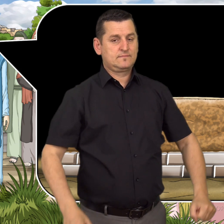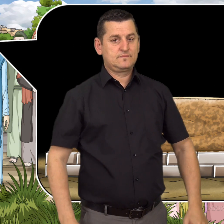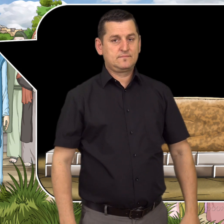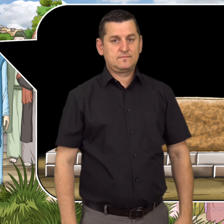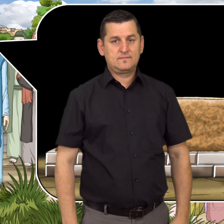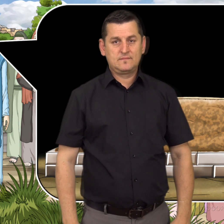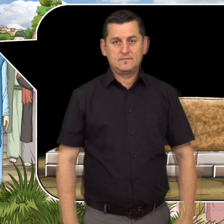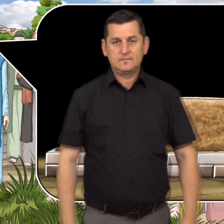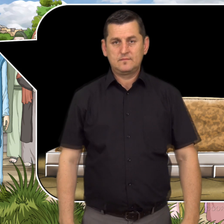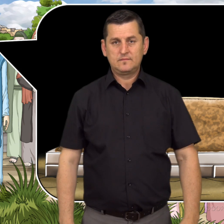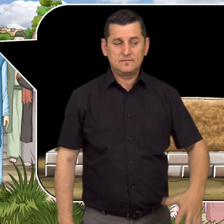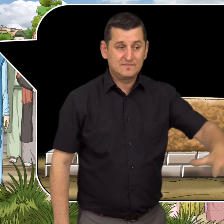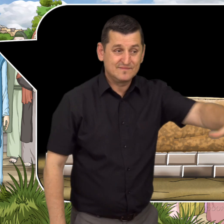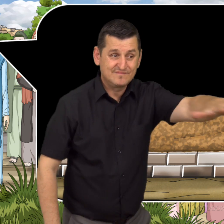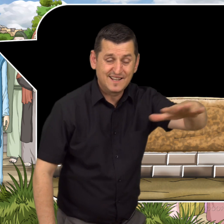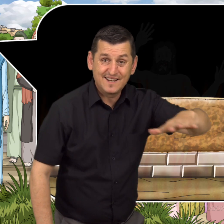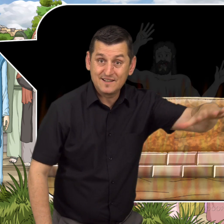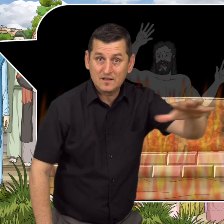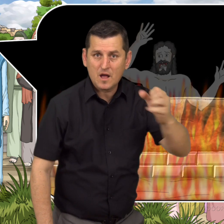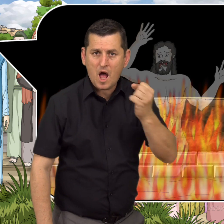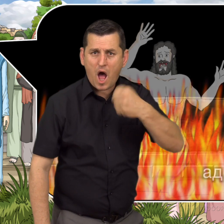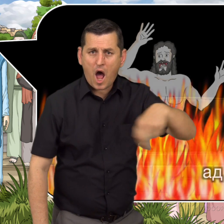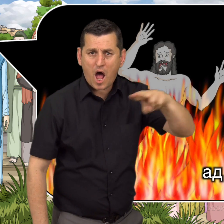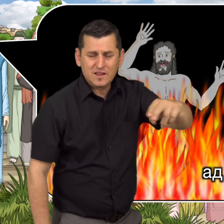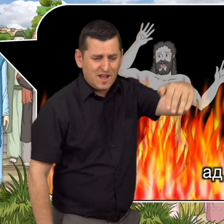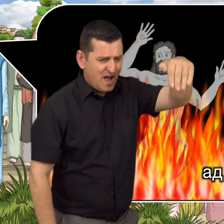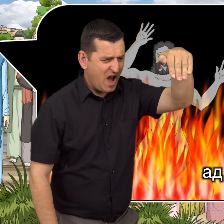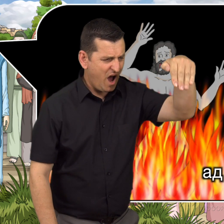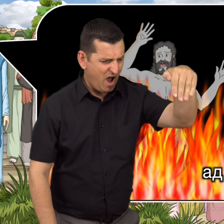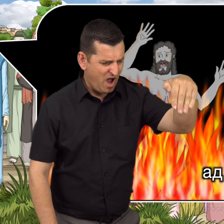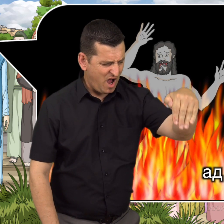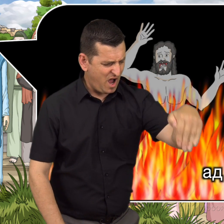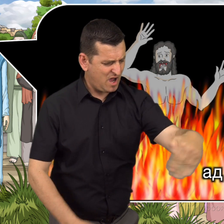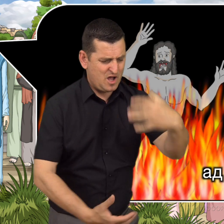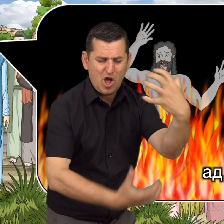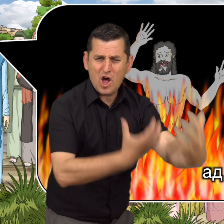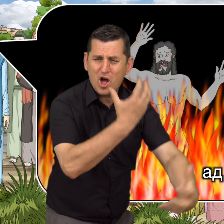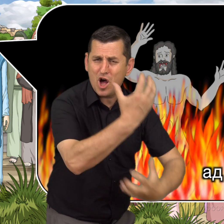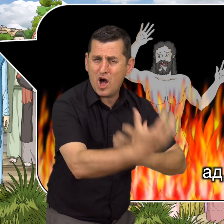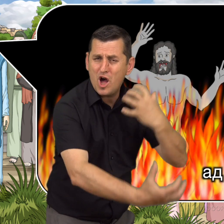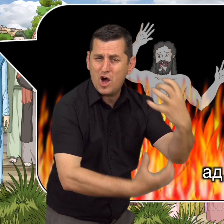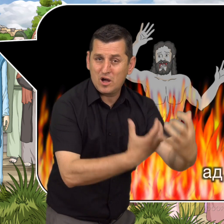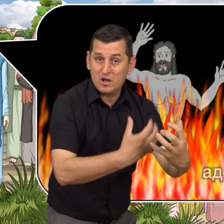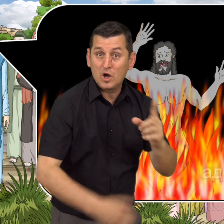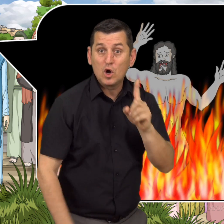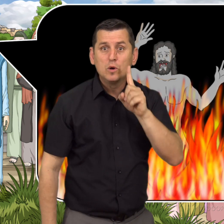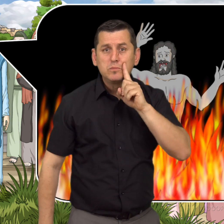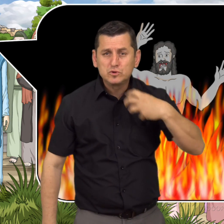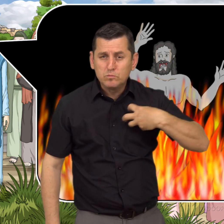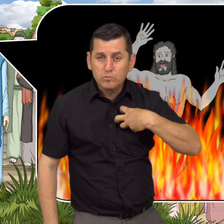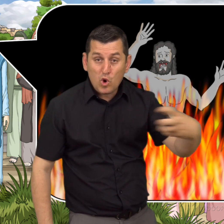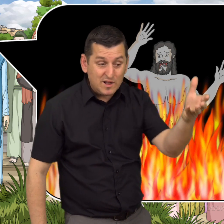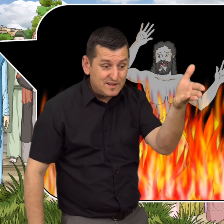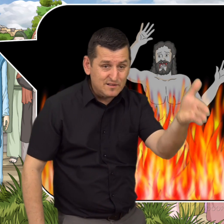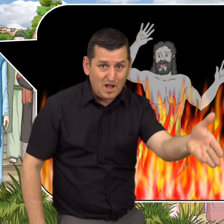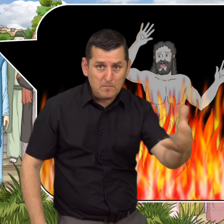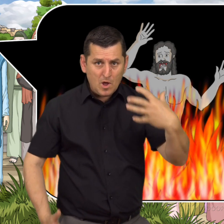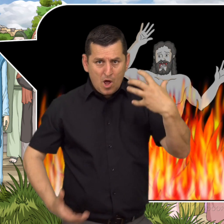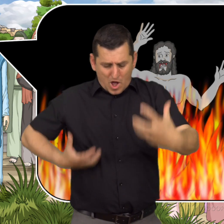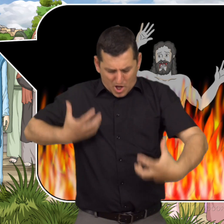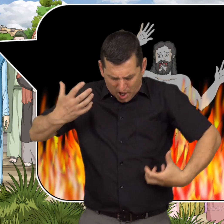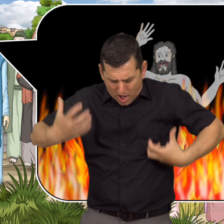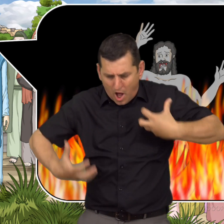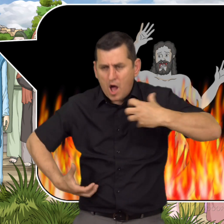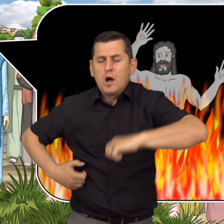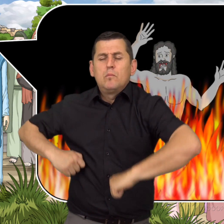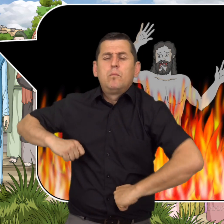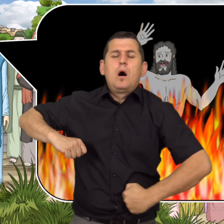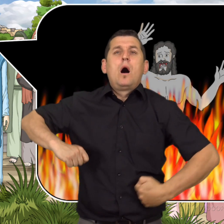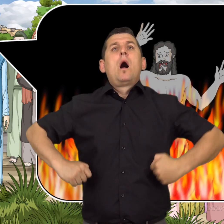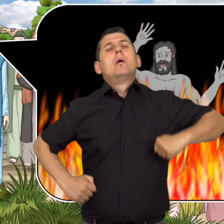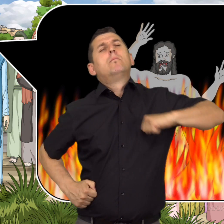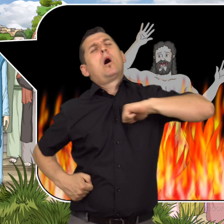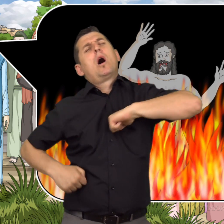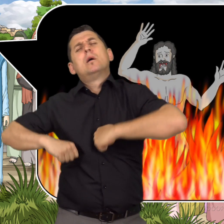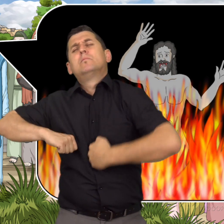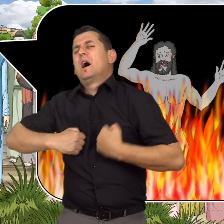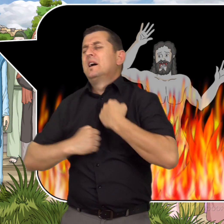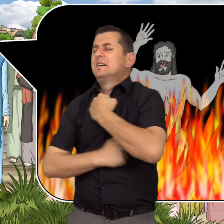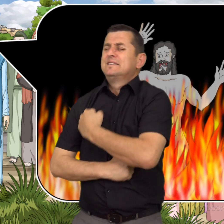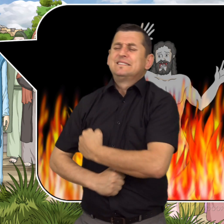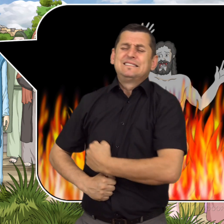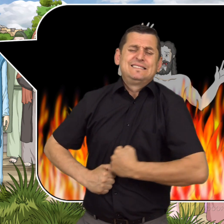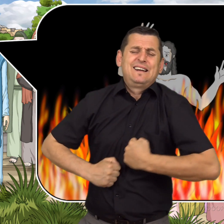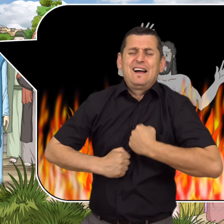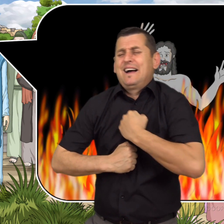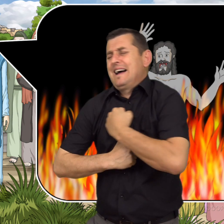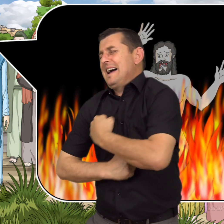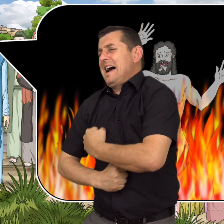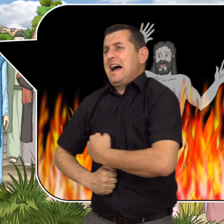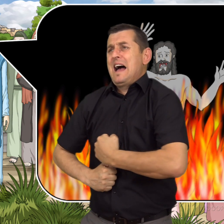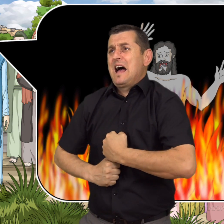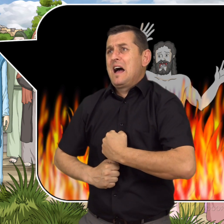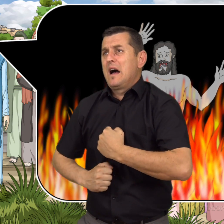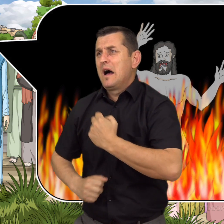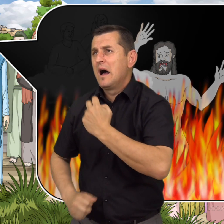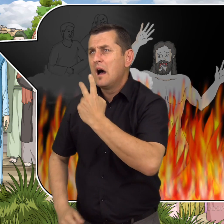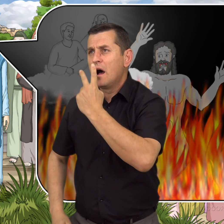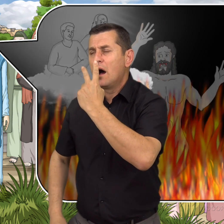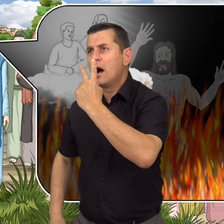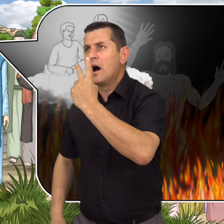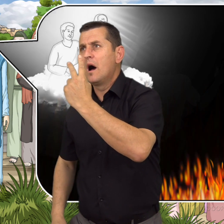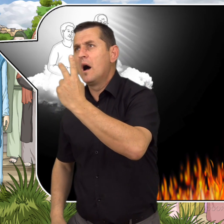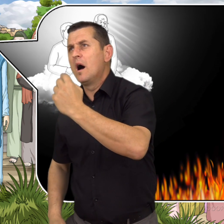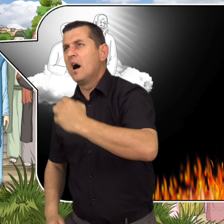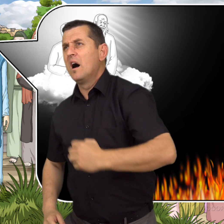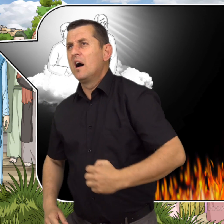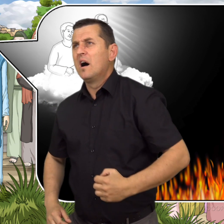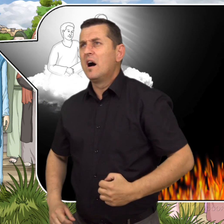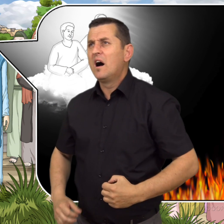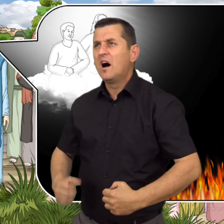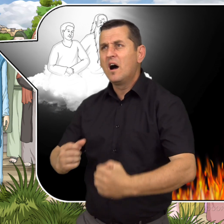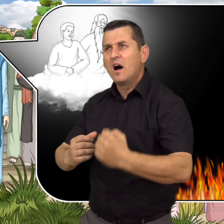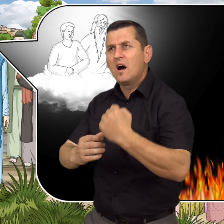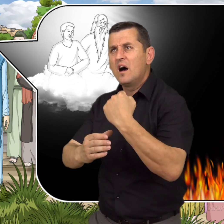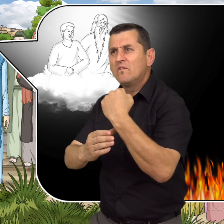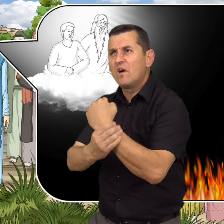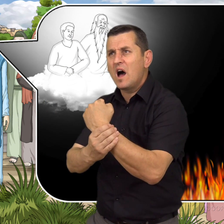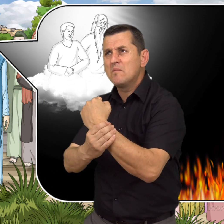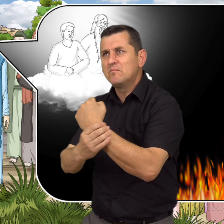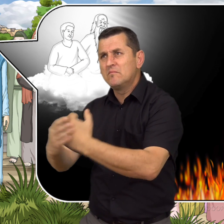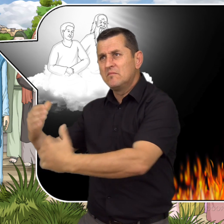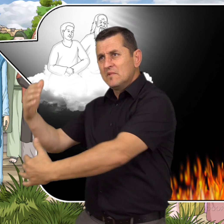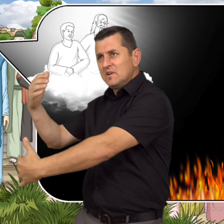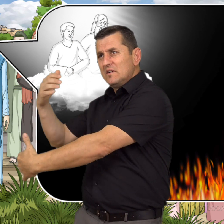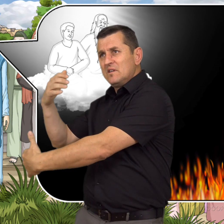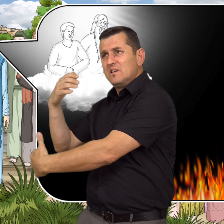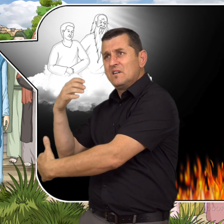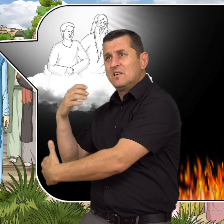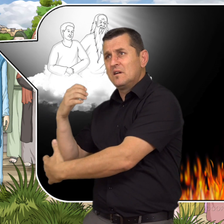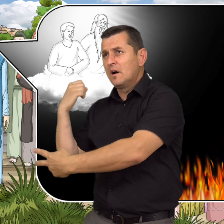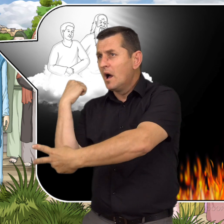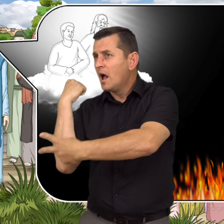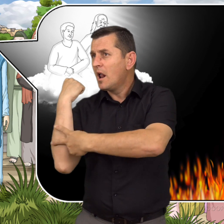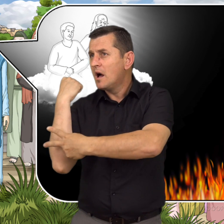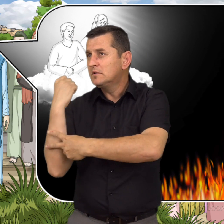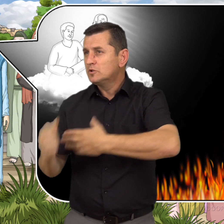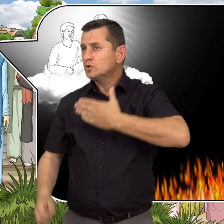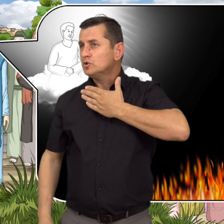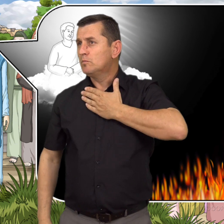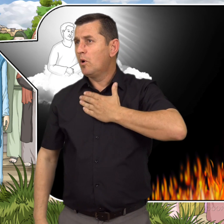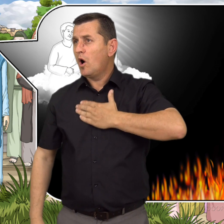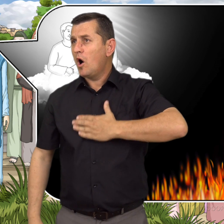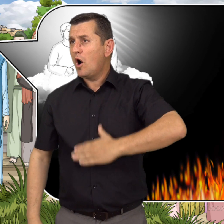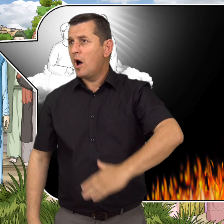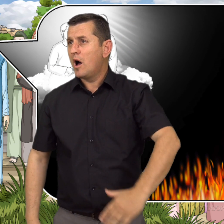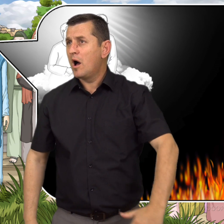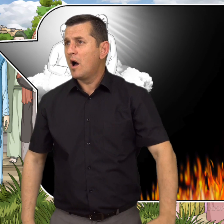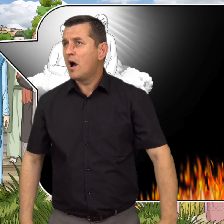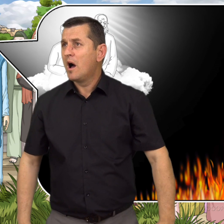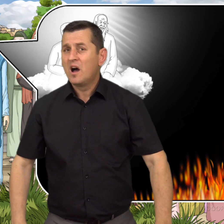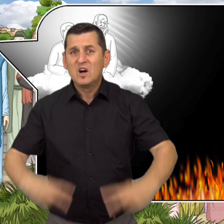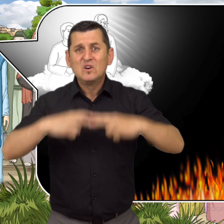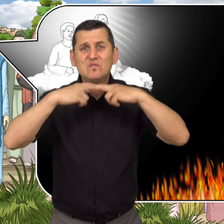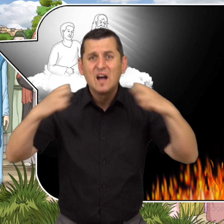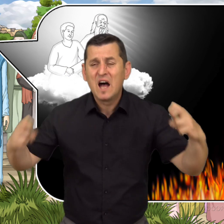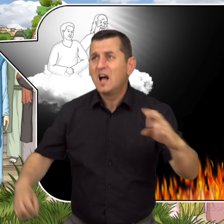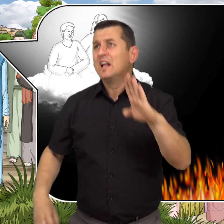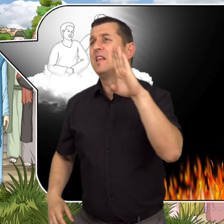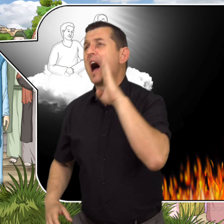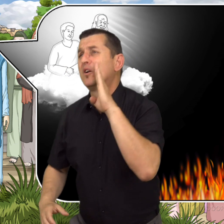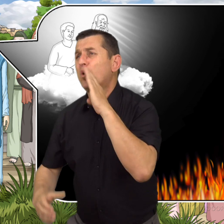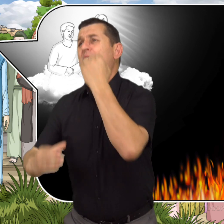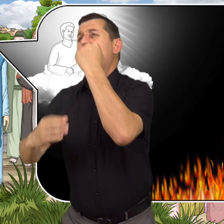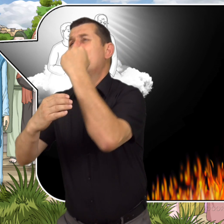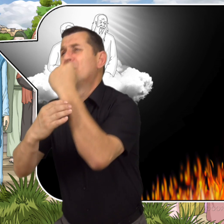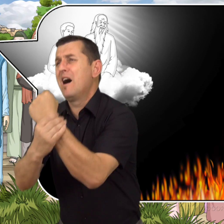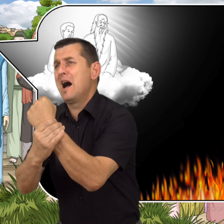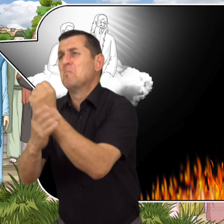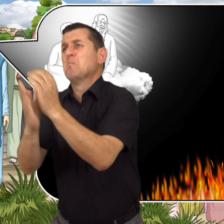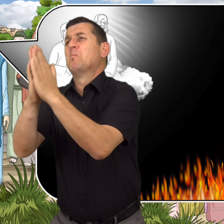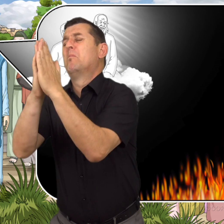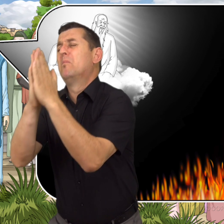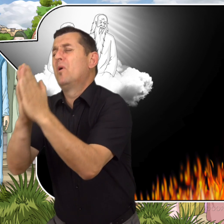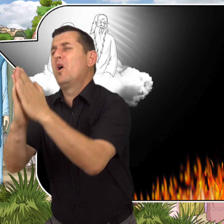In Hades, where he was in torment, he looked up and saw Abraham from afar, with Lazarus by his side.